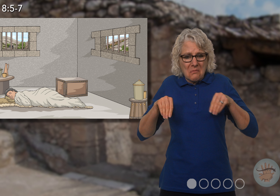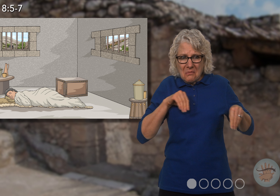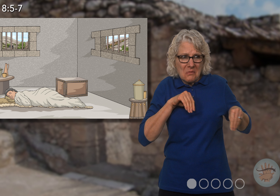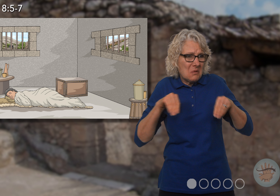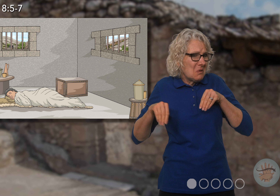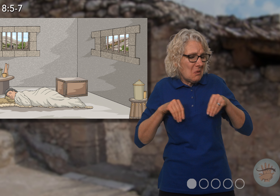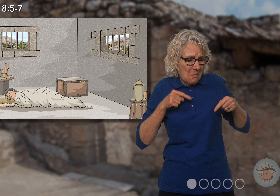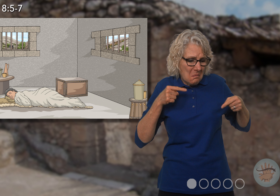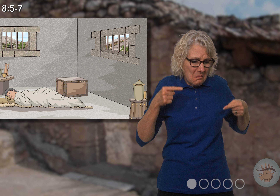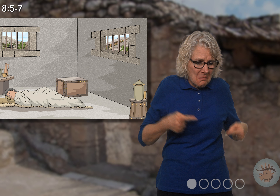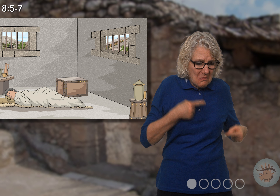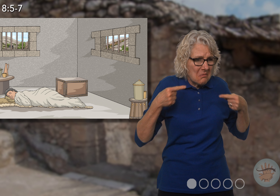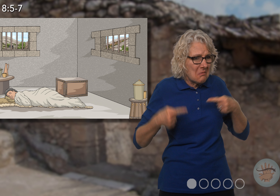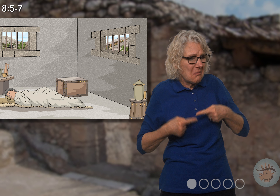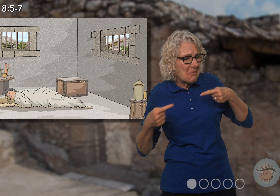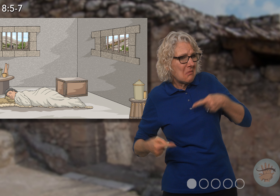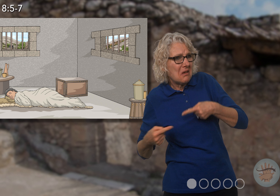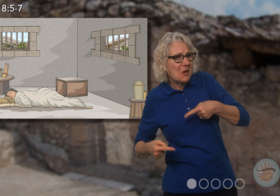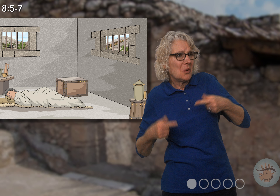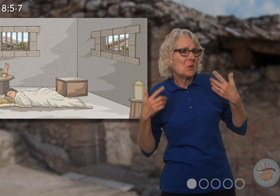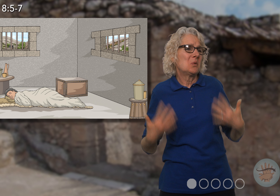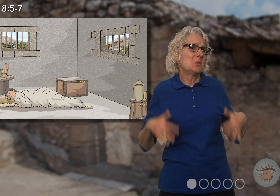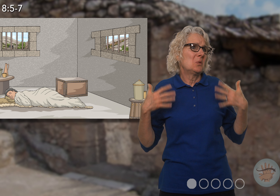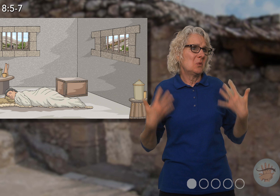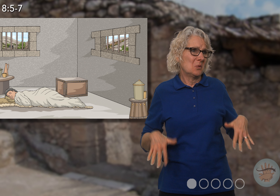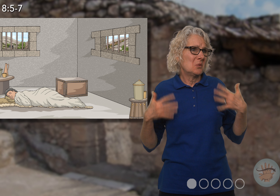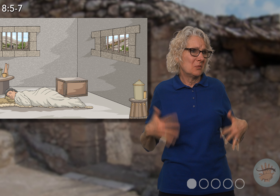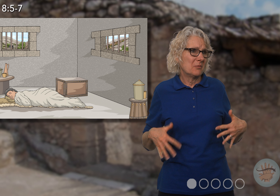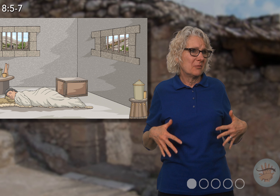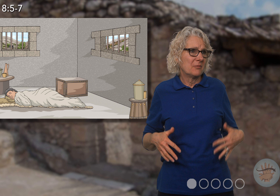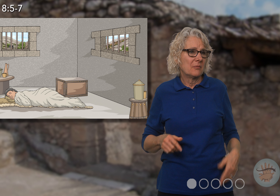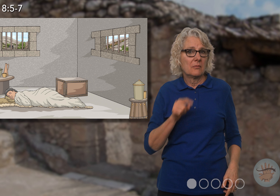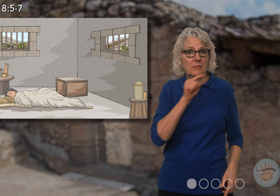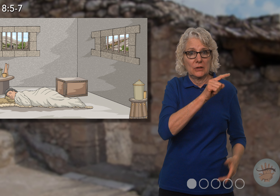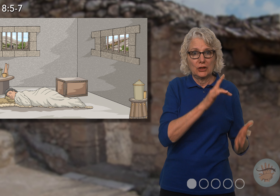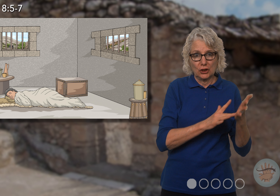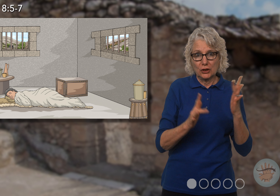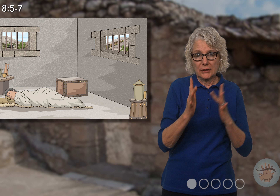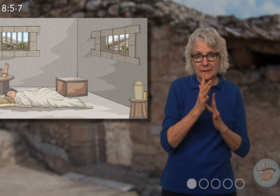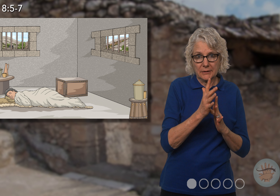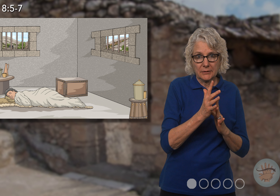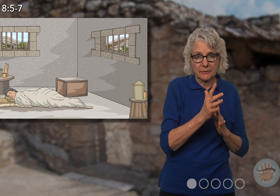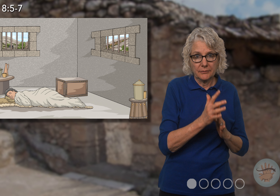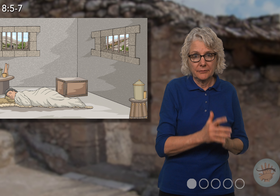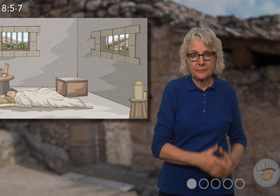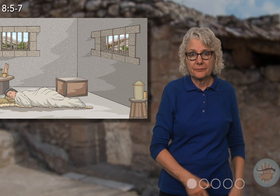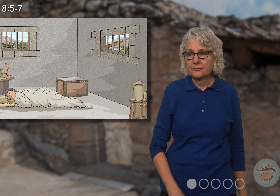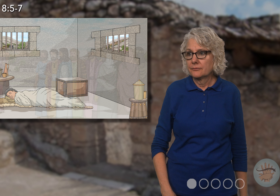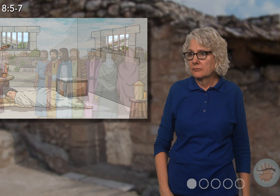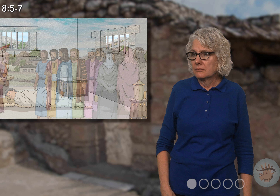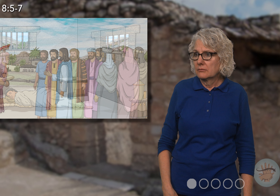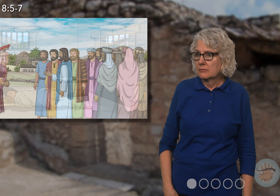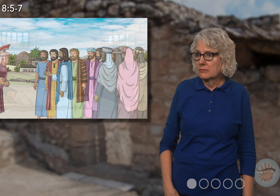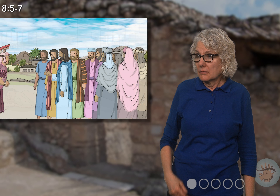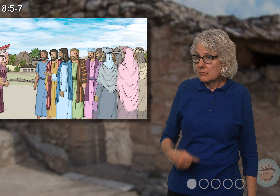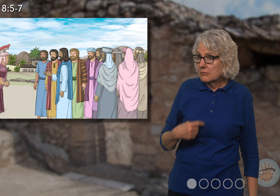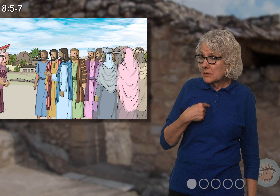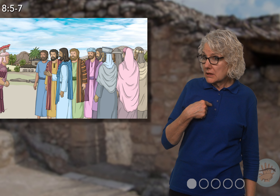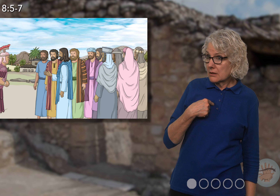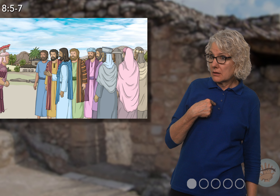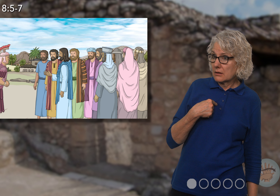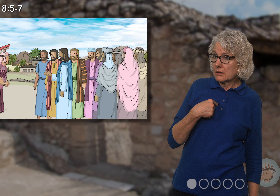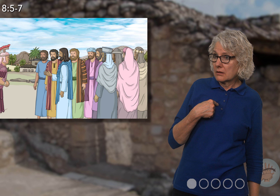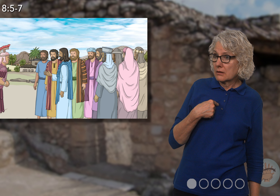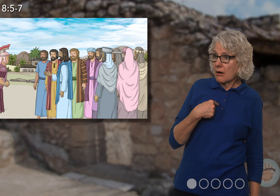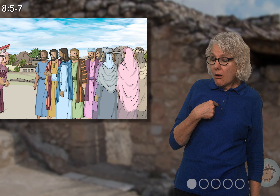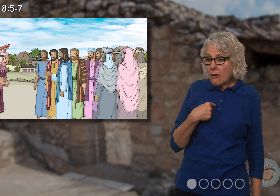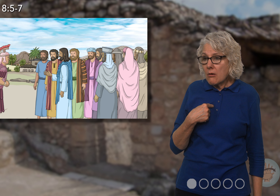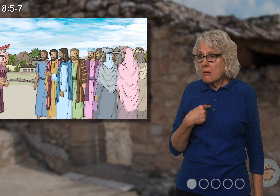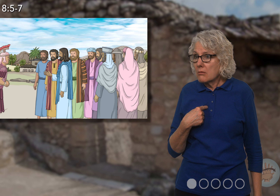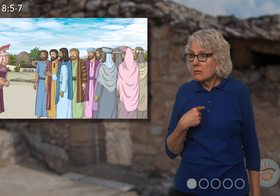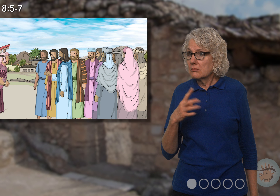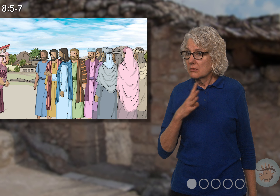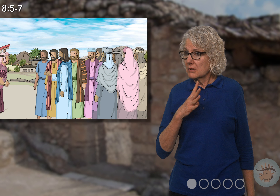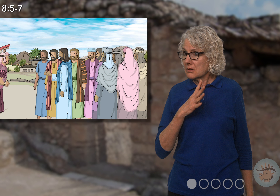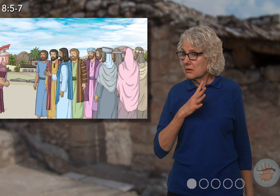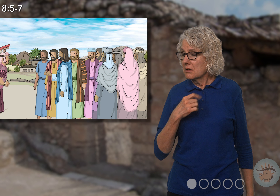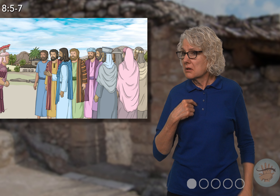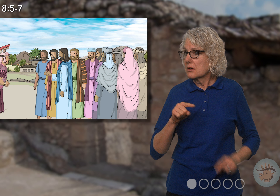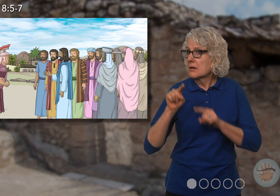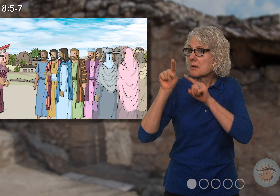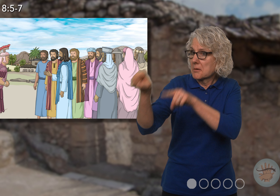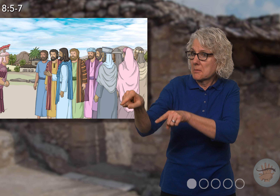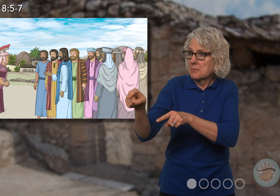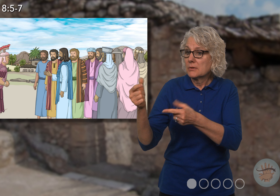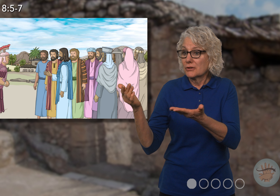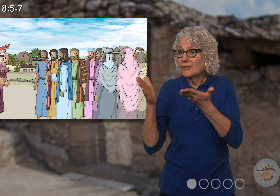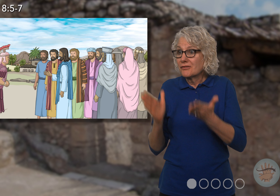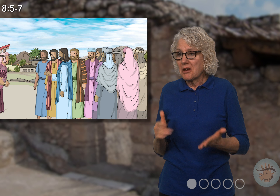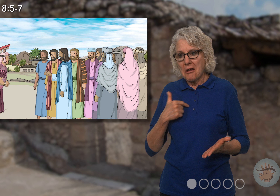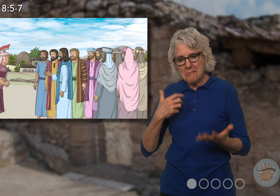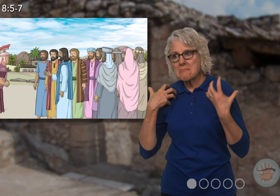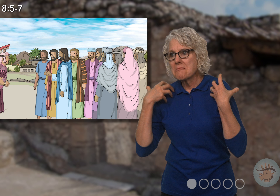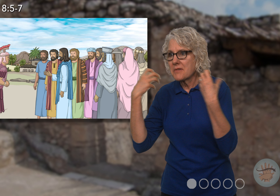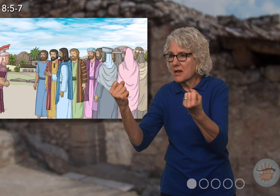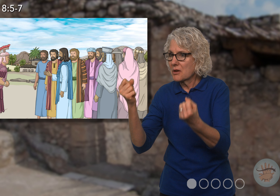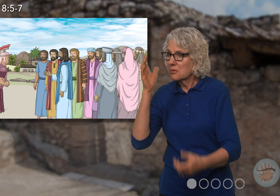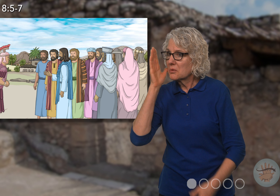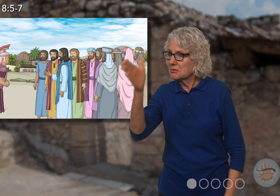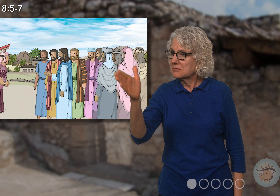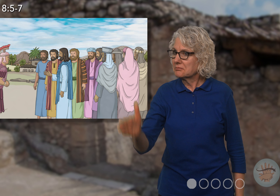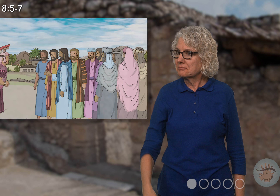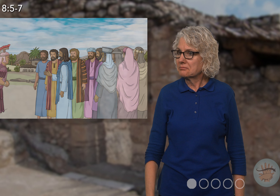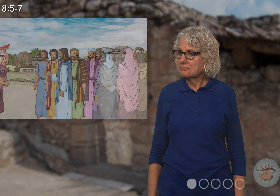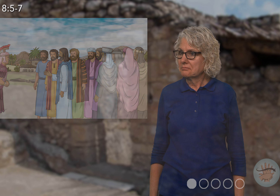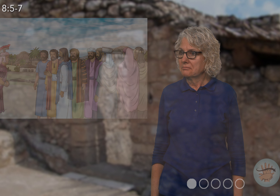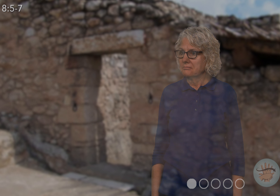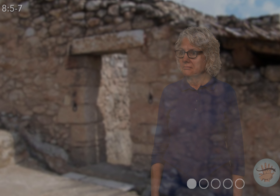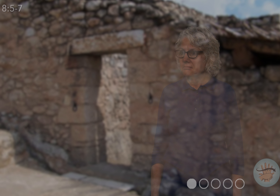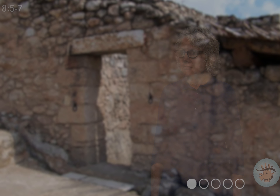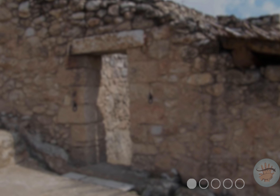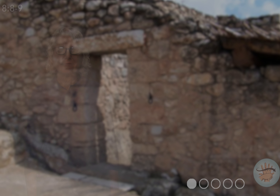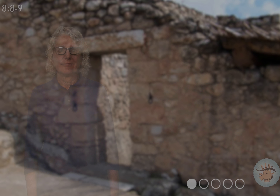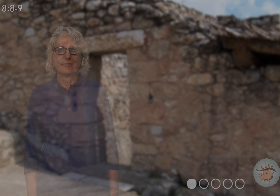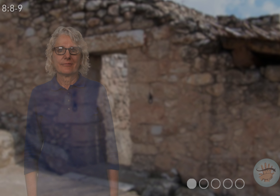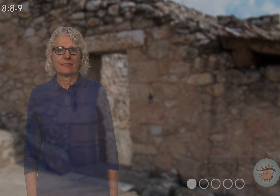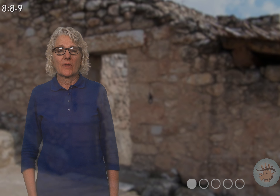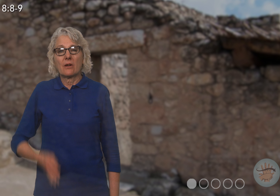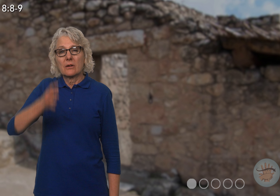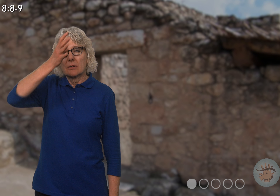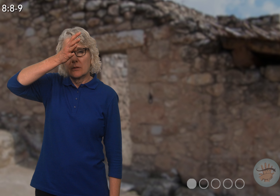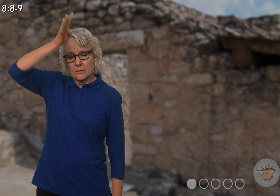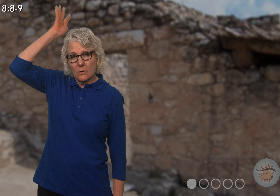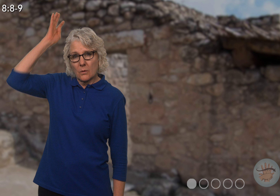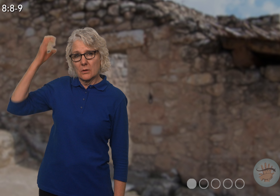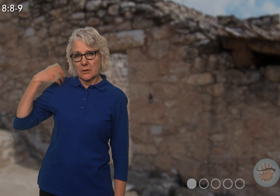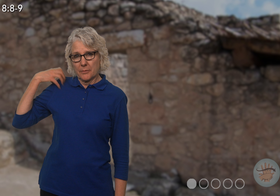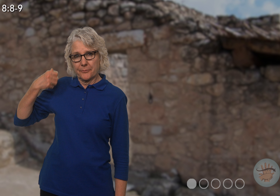“I will go and heal him,” Jesus replied.